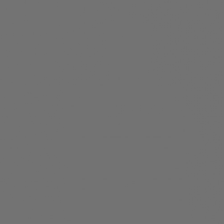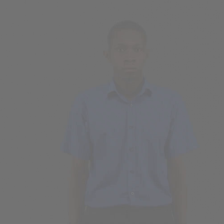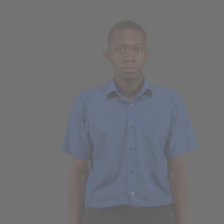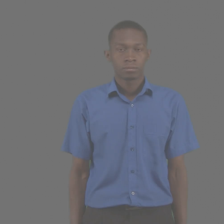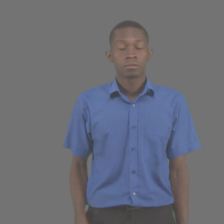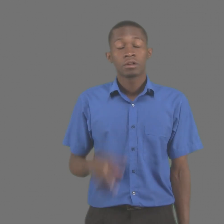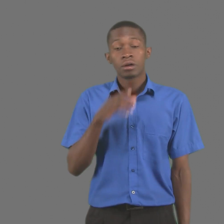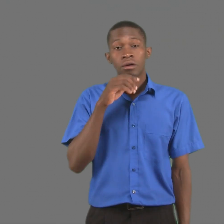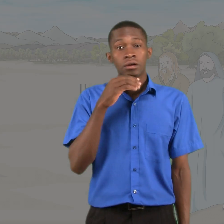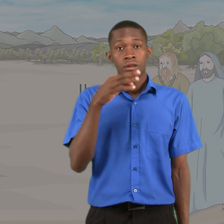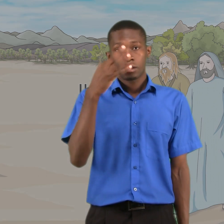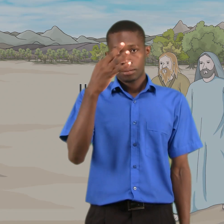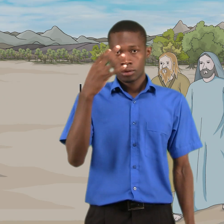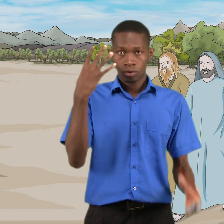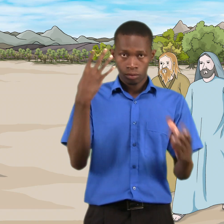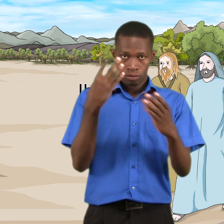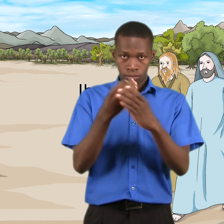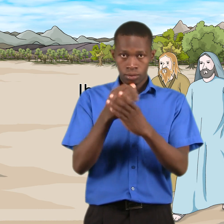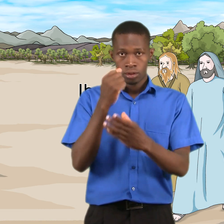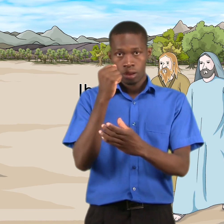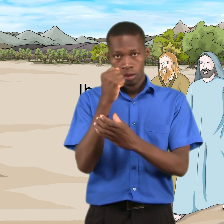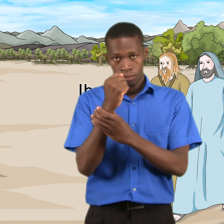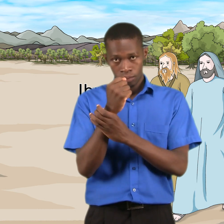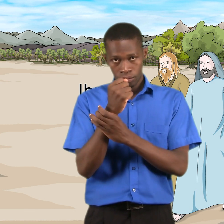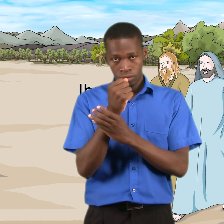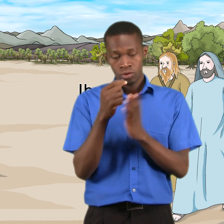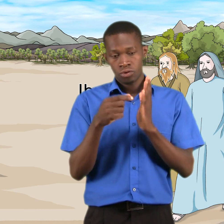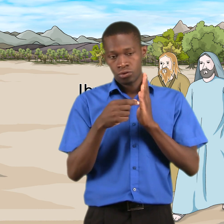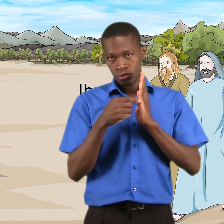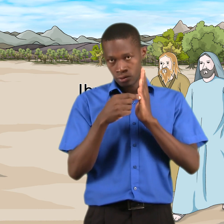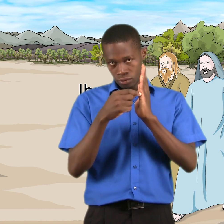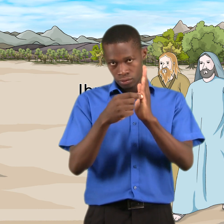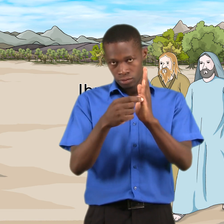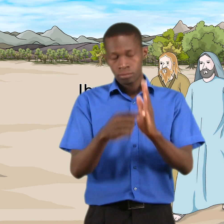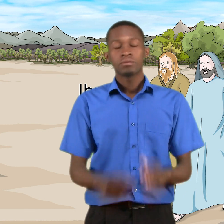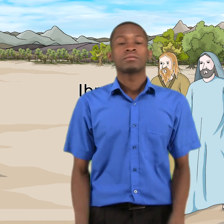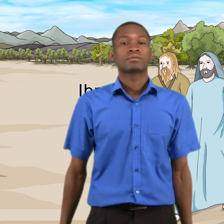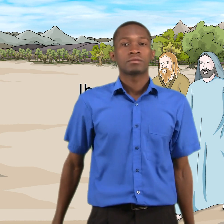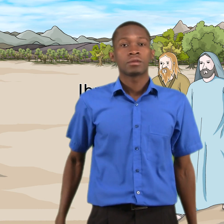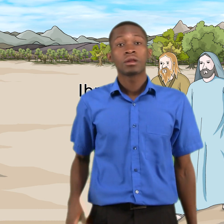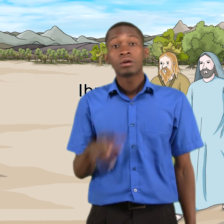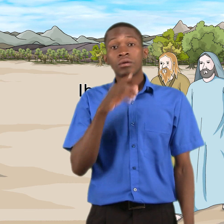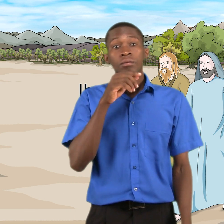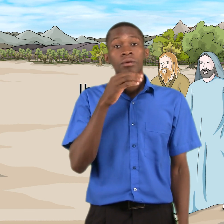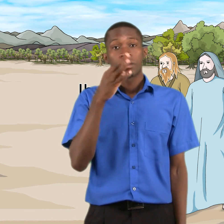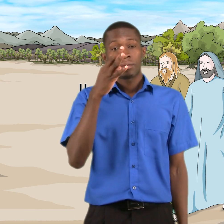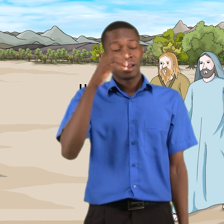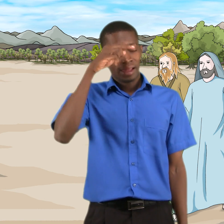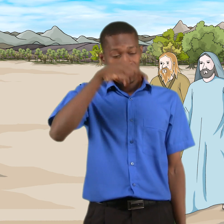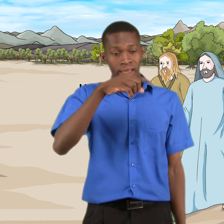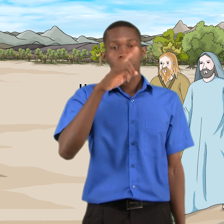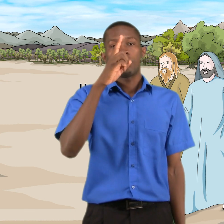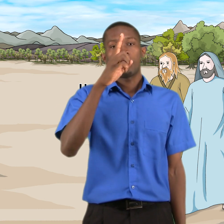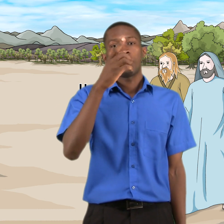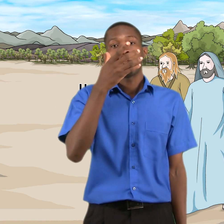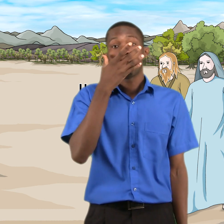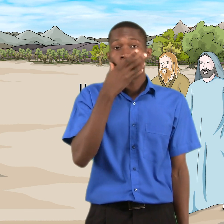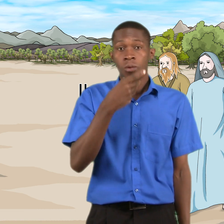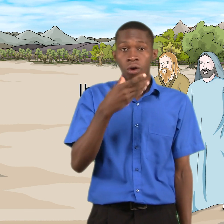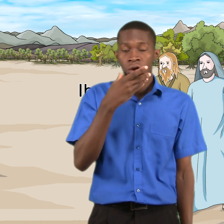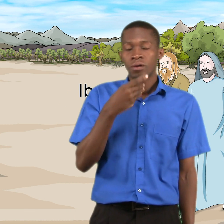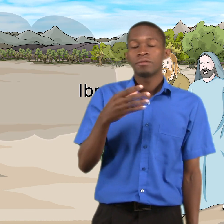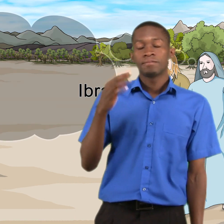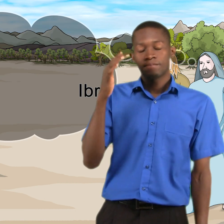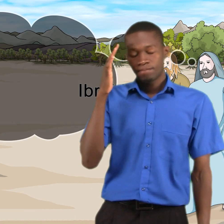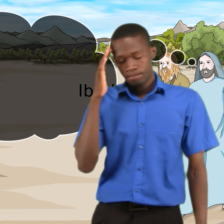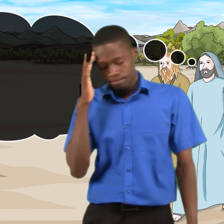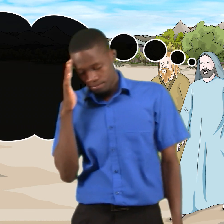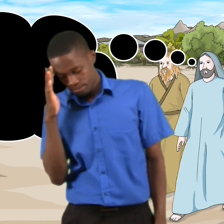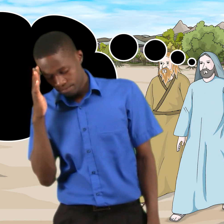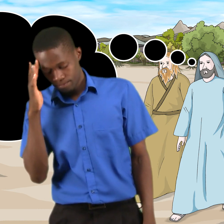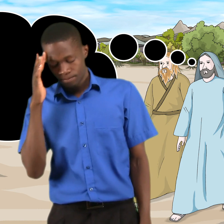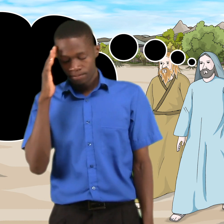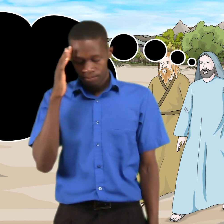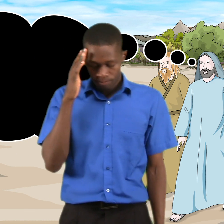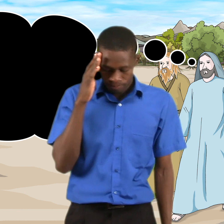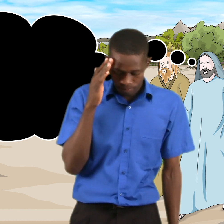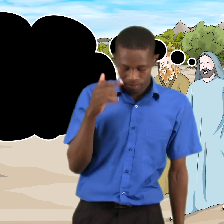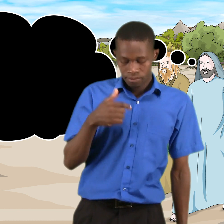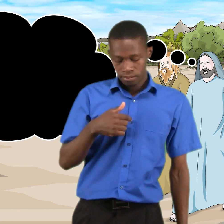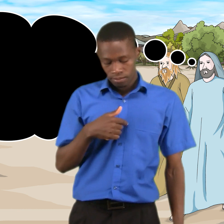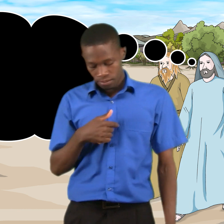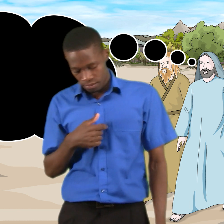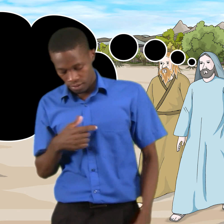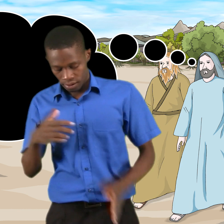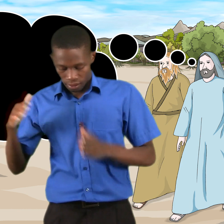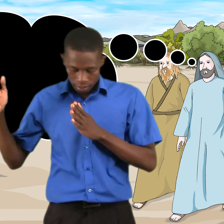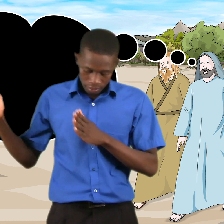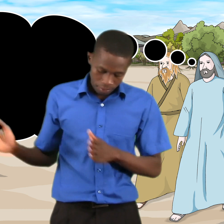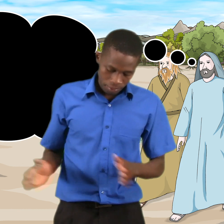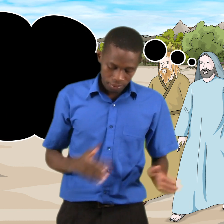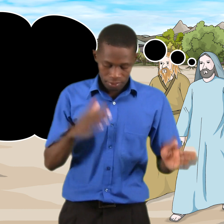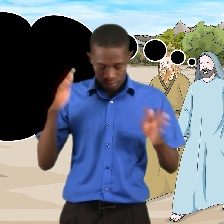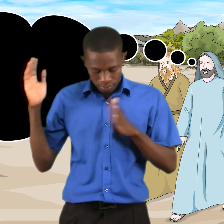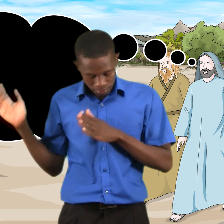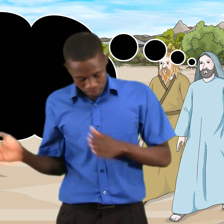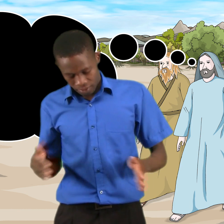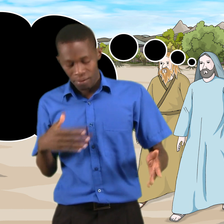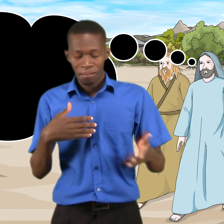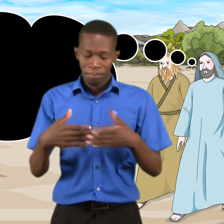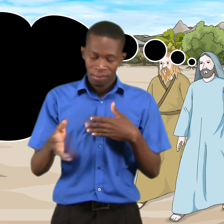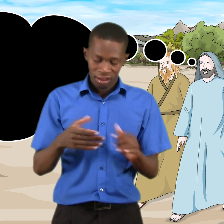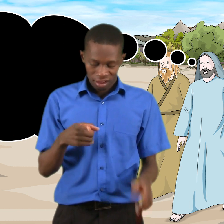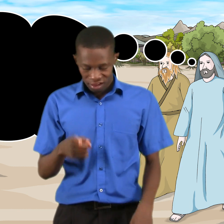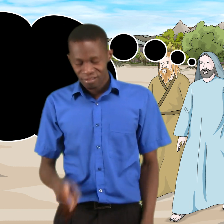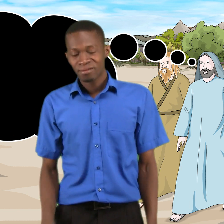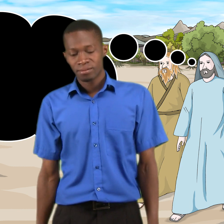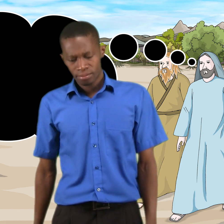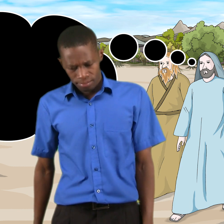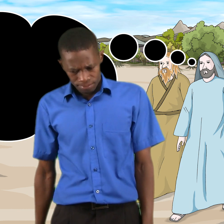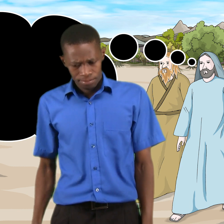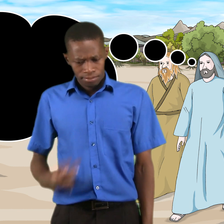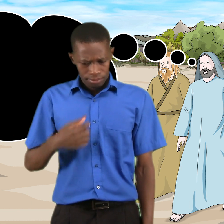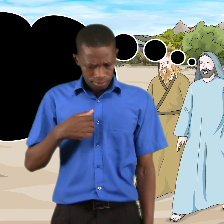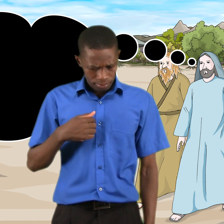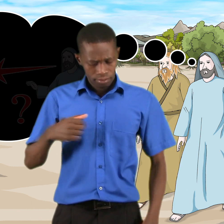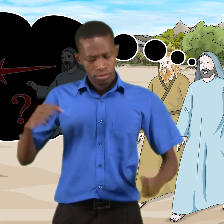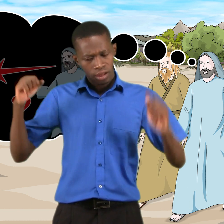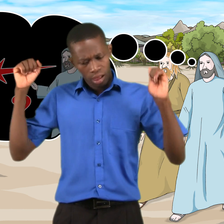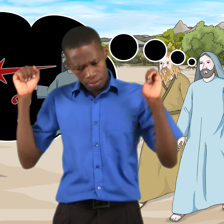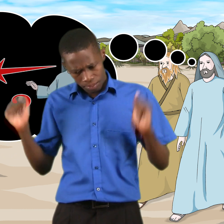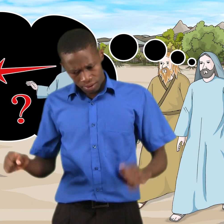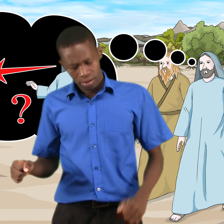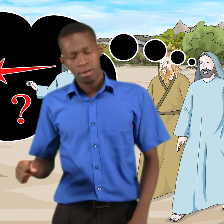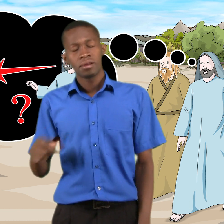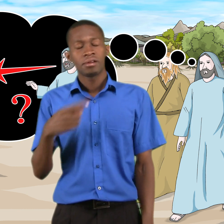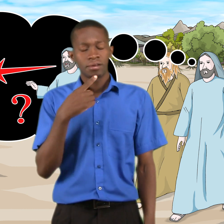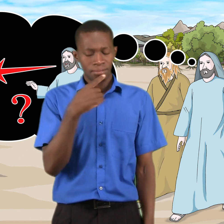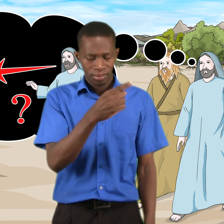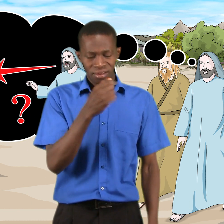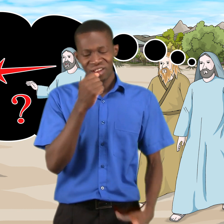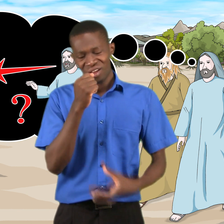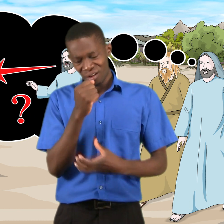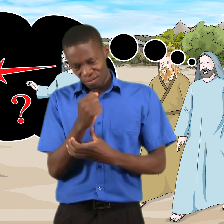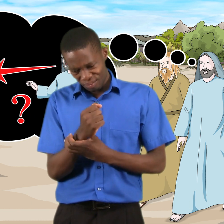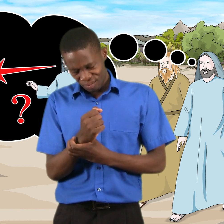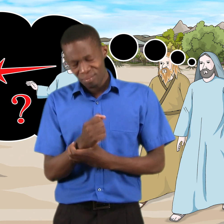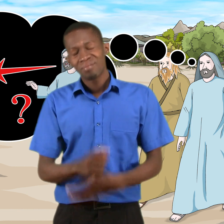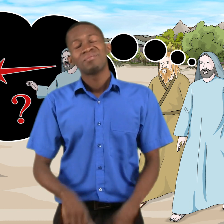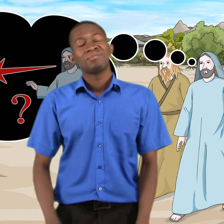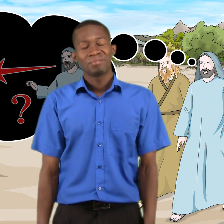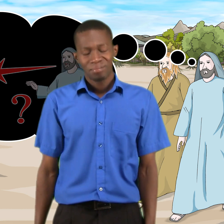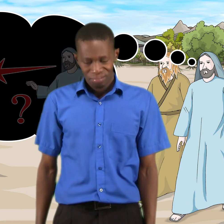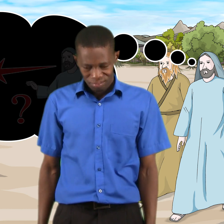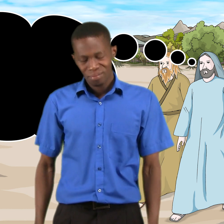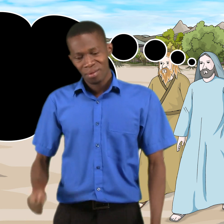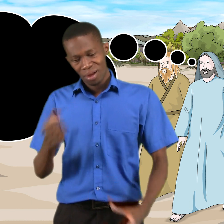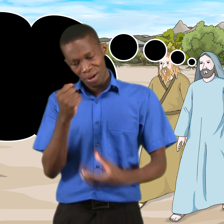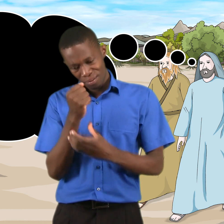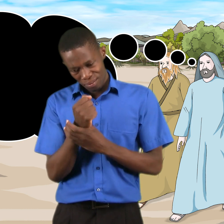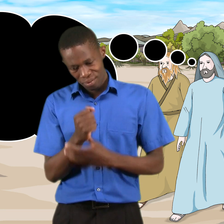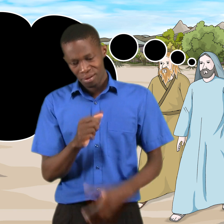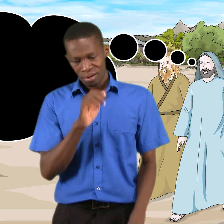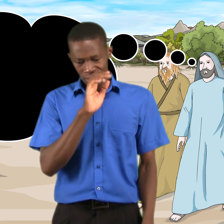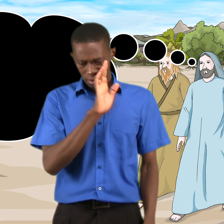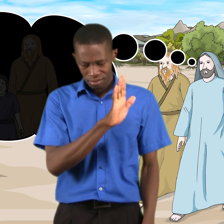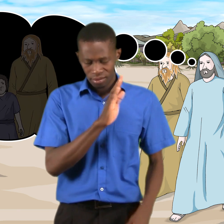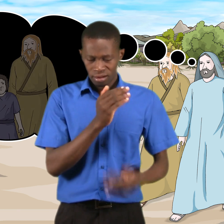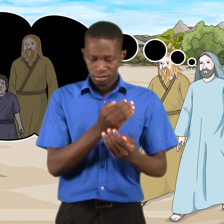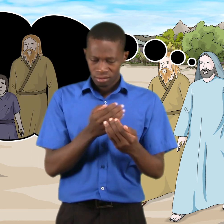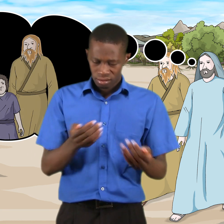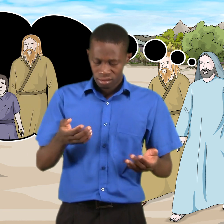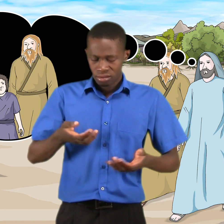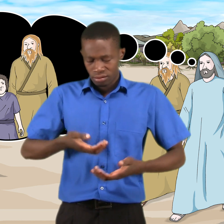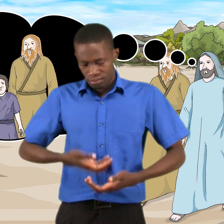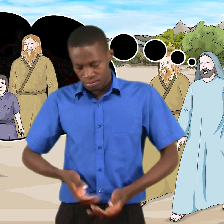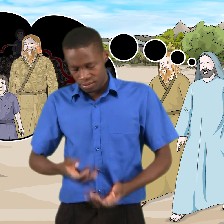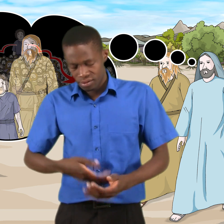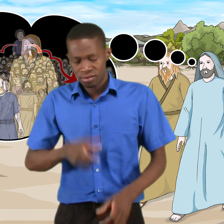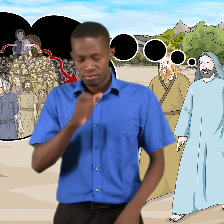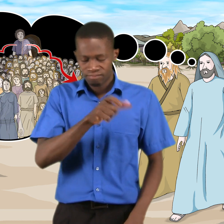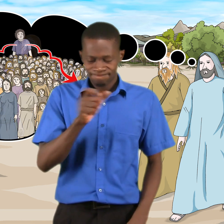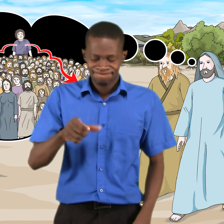When the men got up to leave, they looked out over Sodom, and Abraham walked along with them to see them off. And the LORD said, “Shall I hide from Abraham what I am about to do?